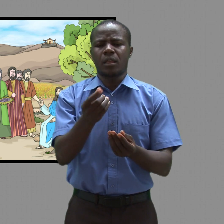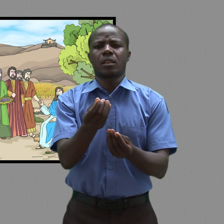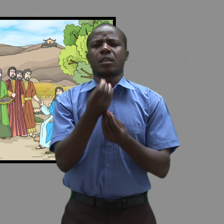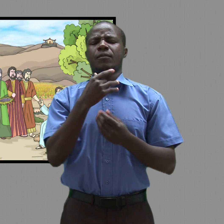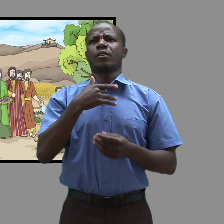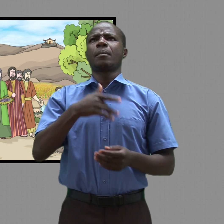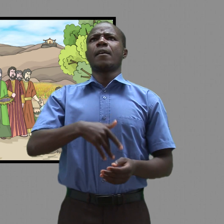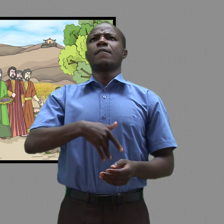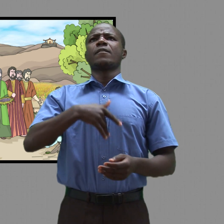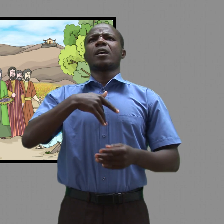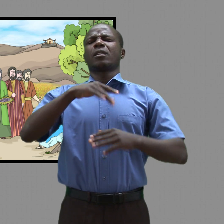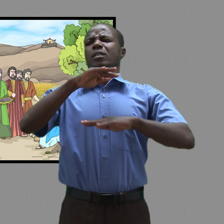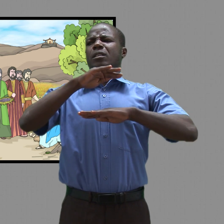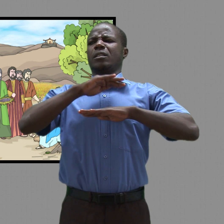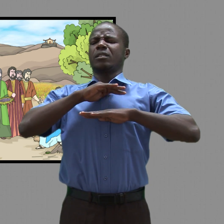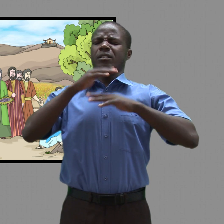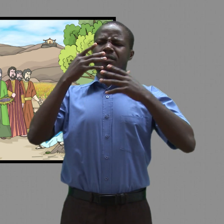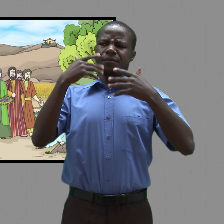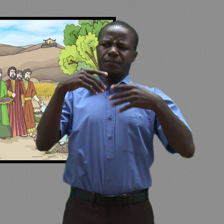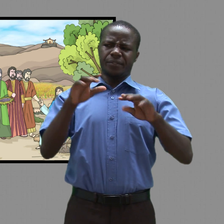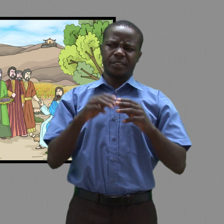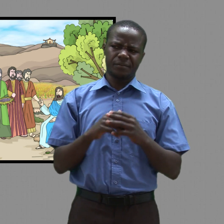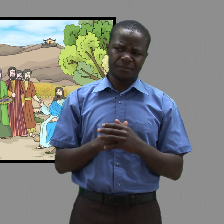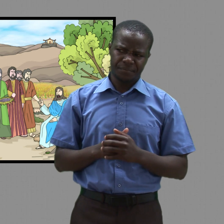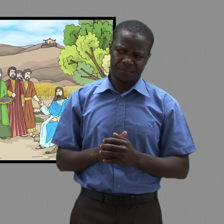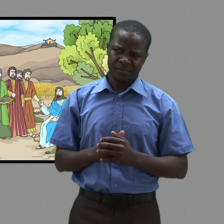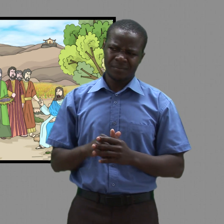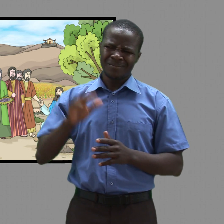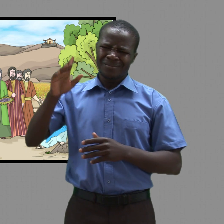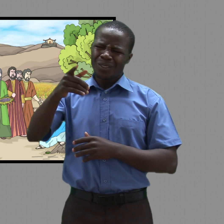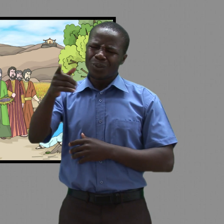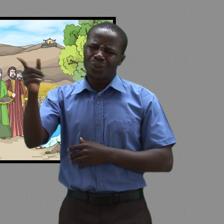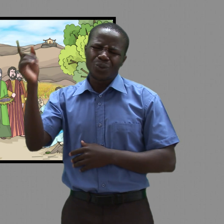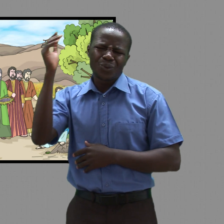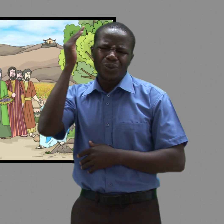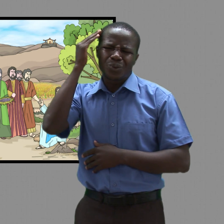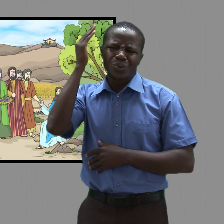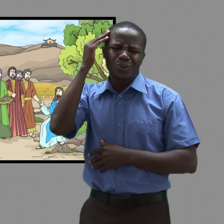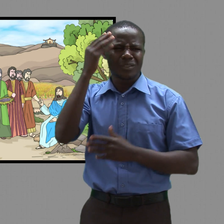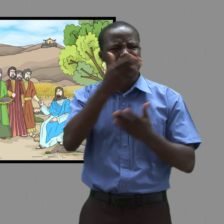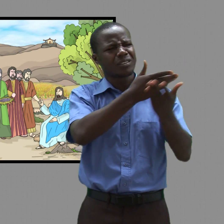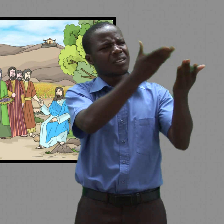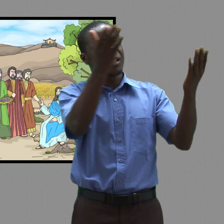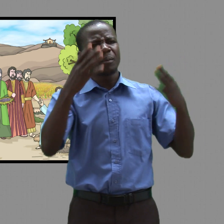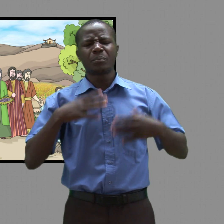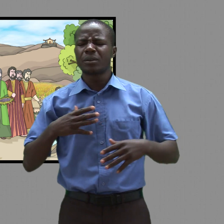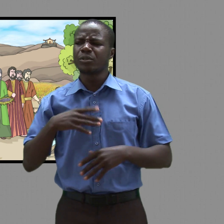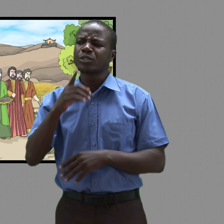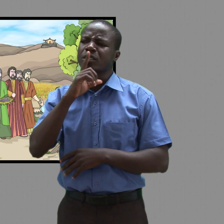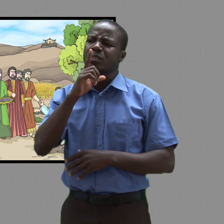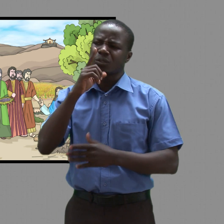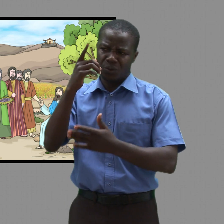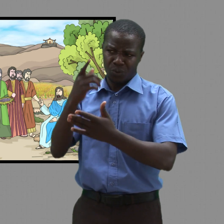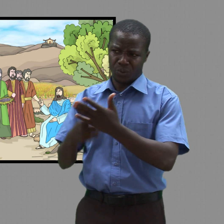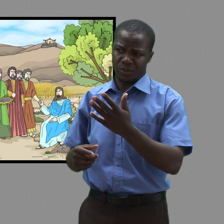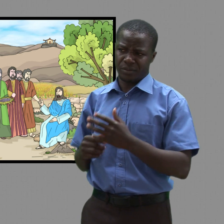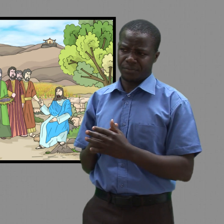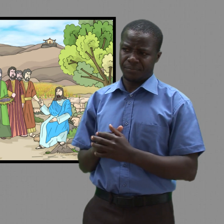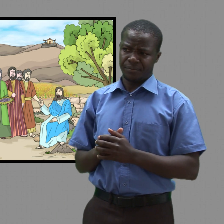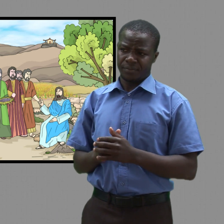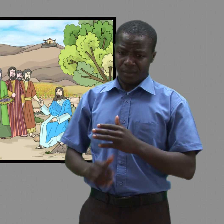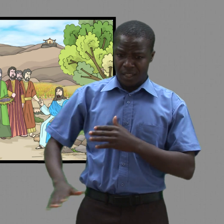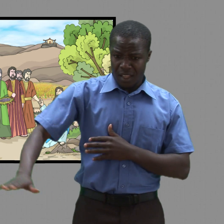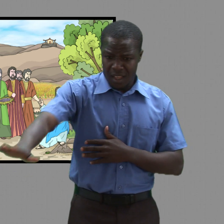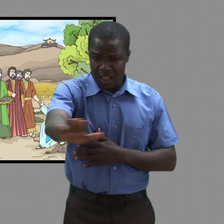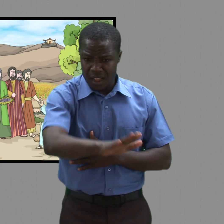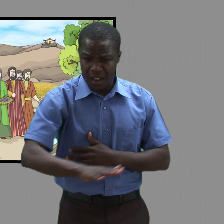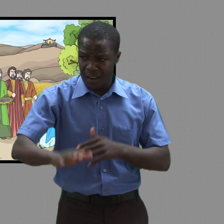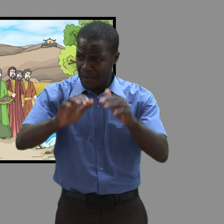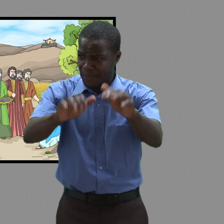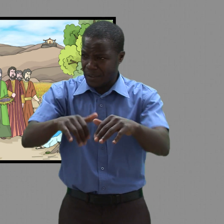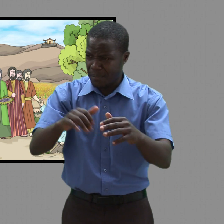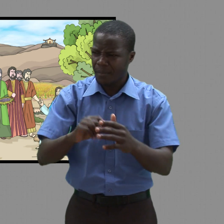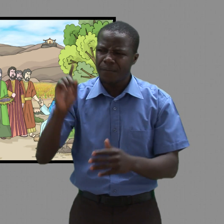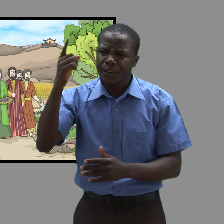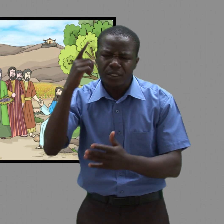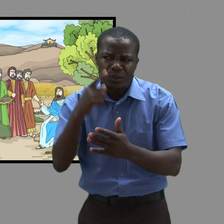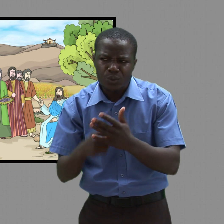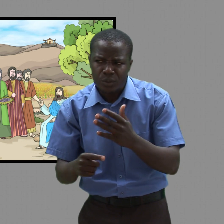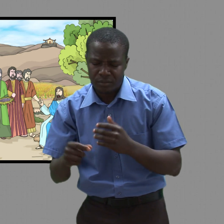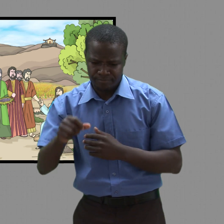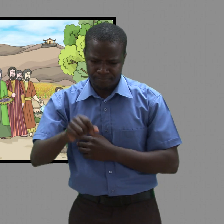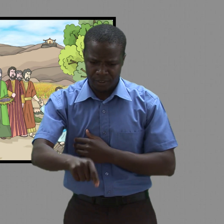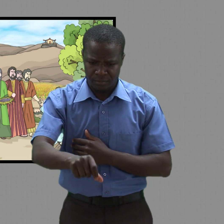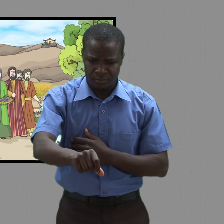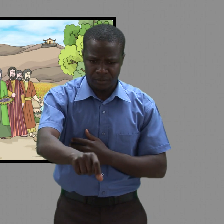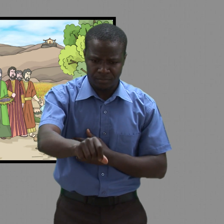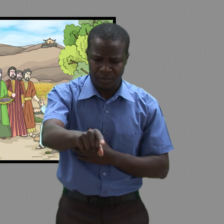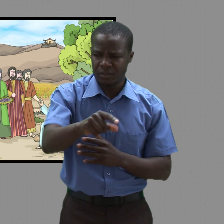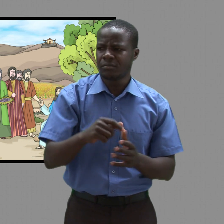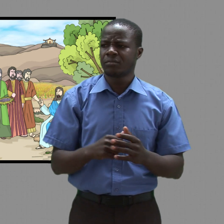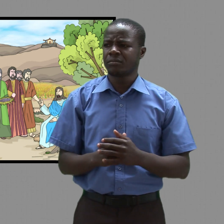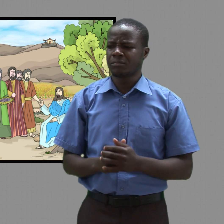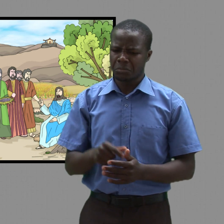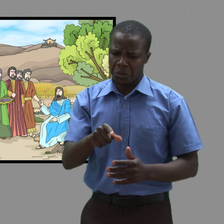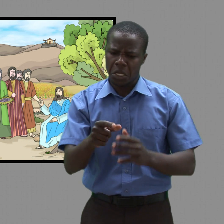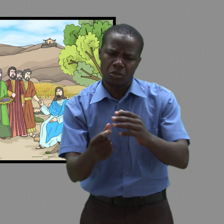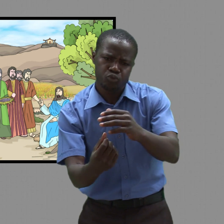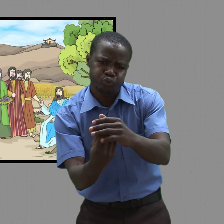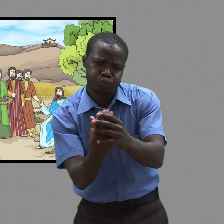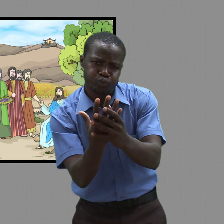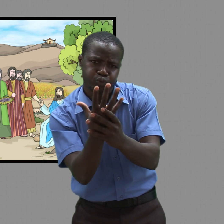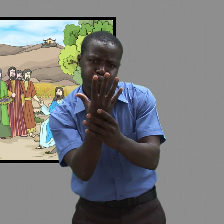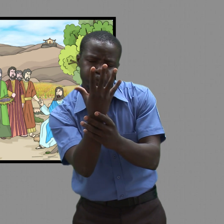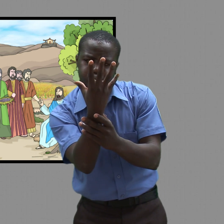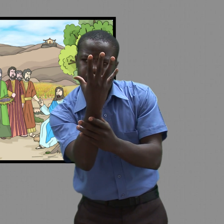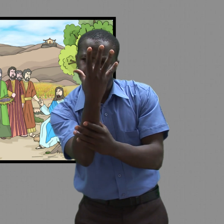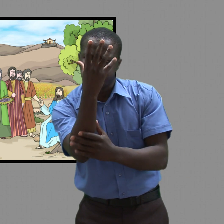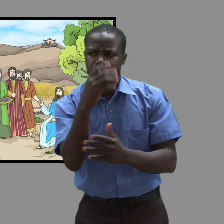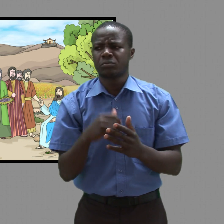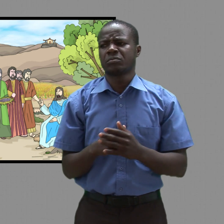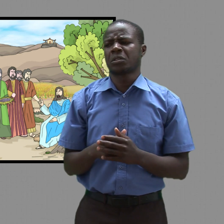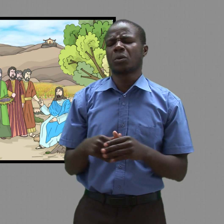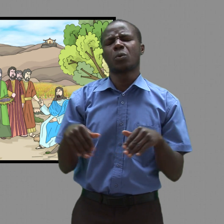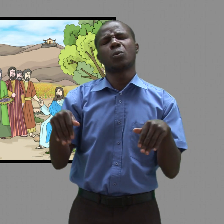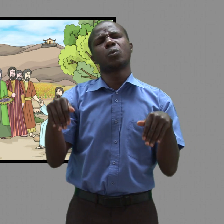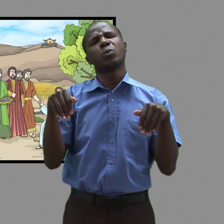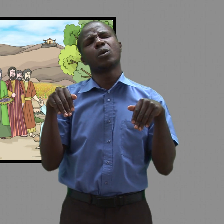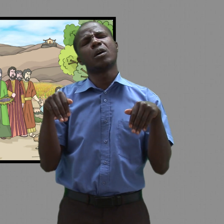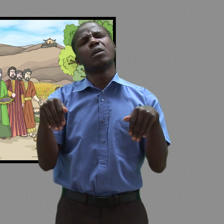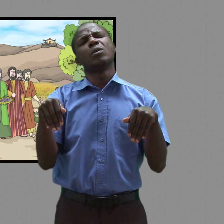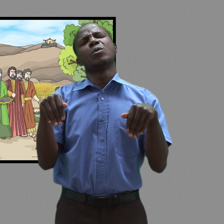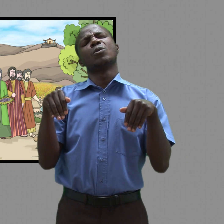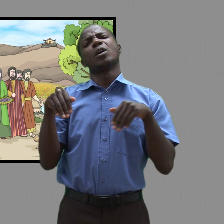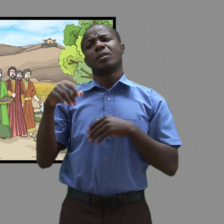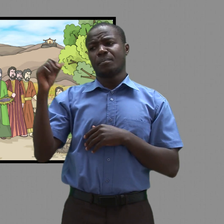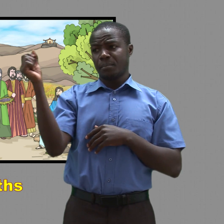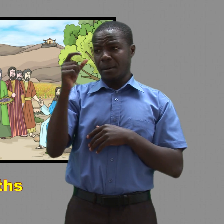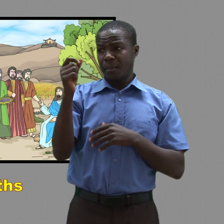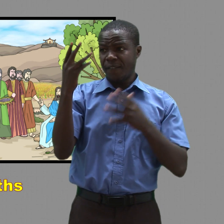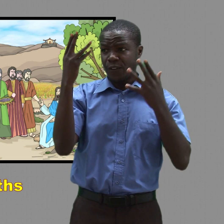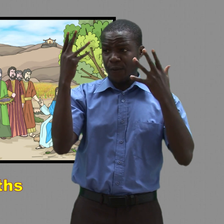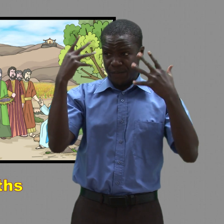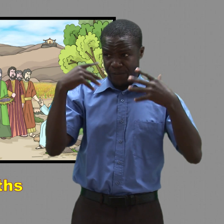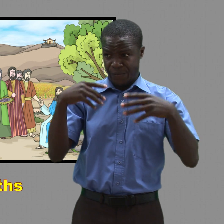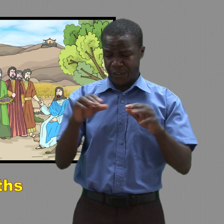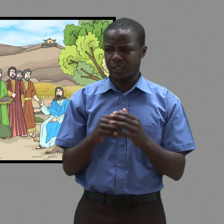Jesus explained, “My food is to do the will of Him who sent Me and to finish His work.